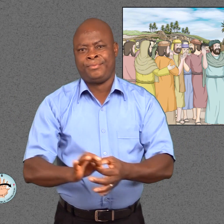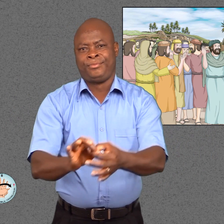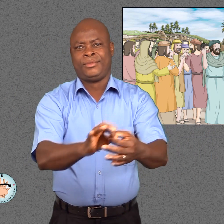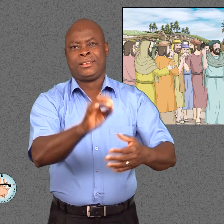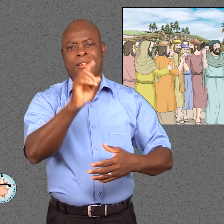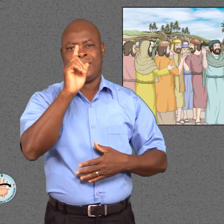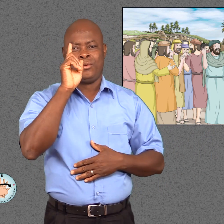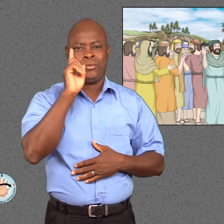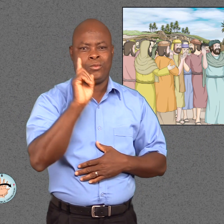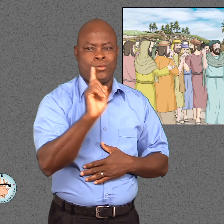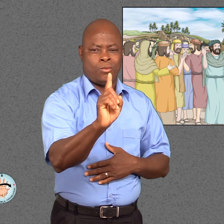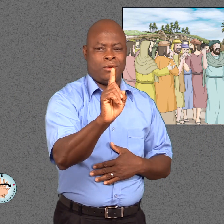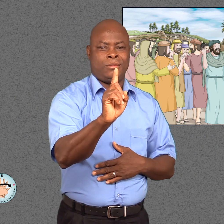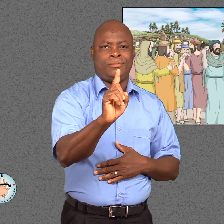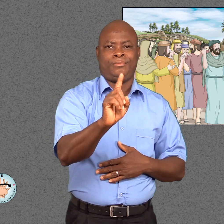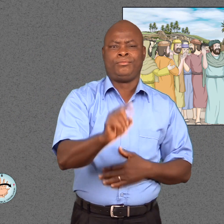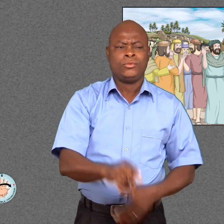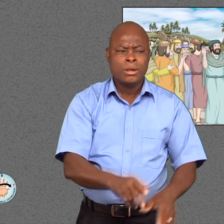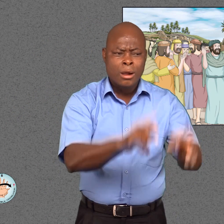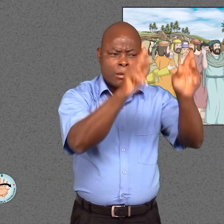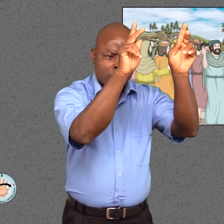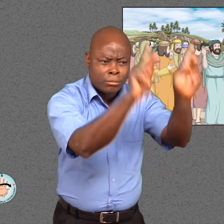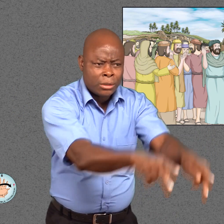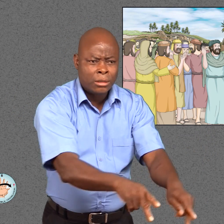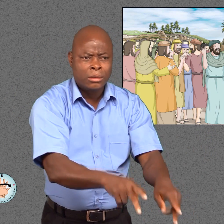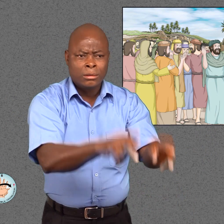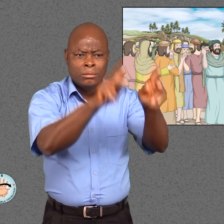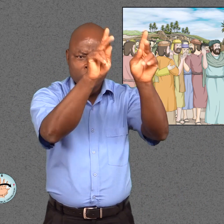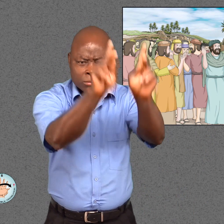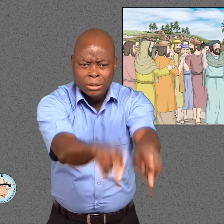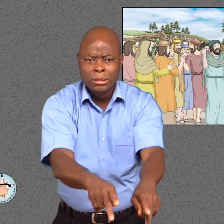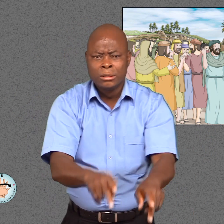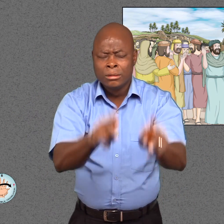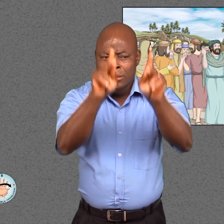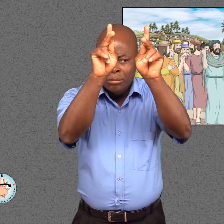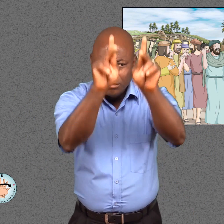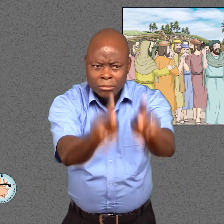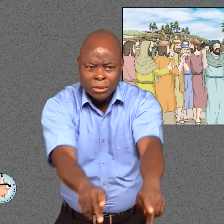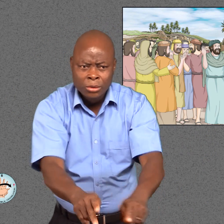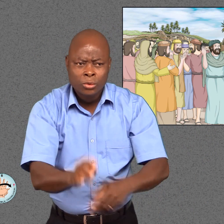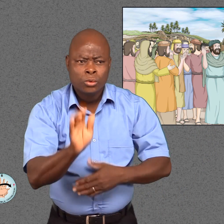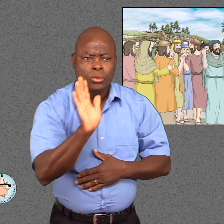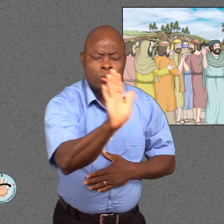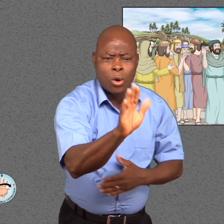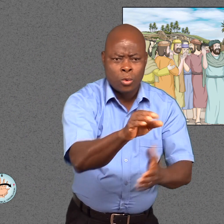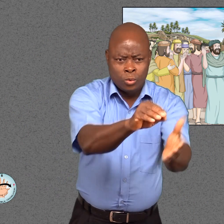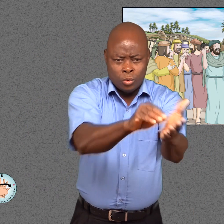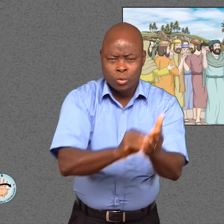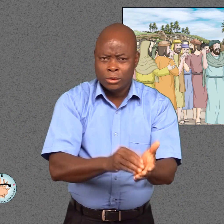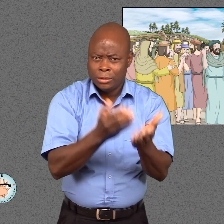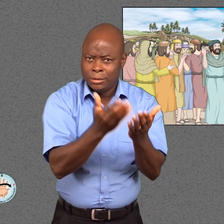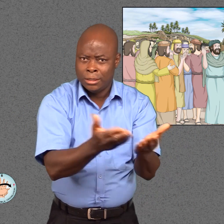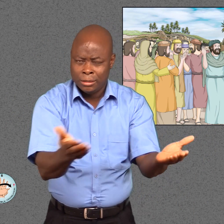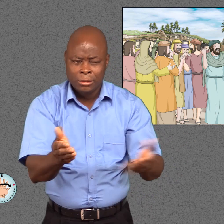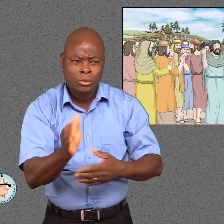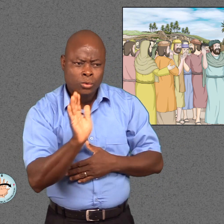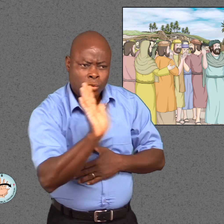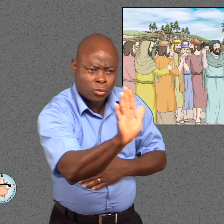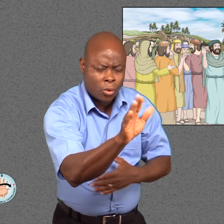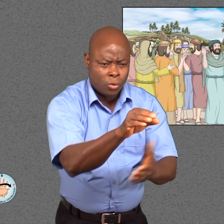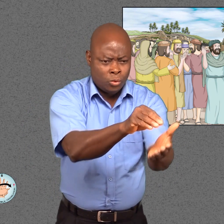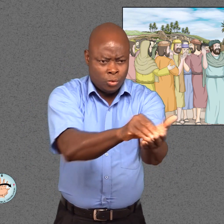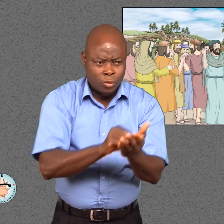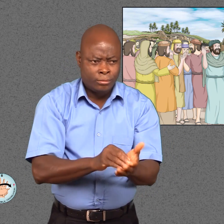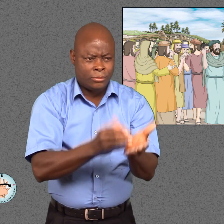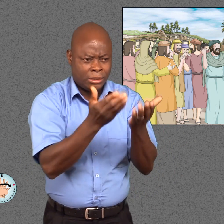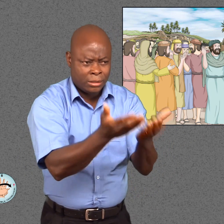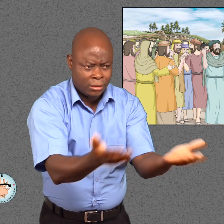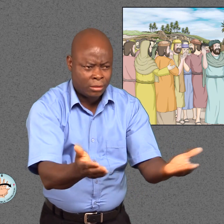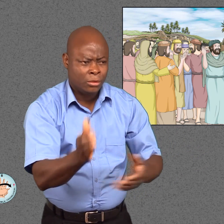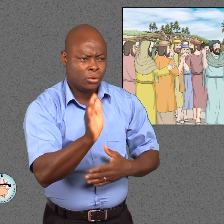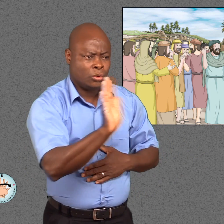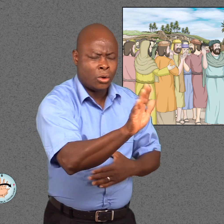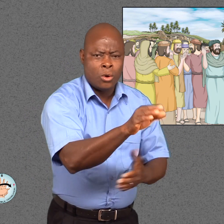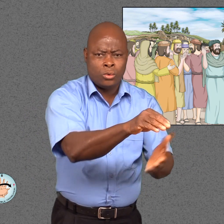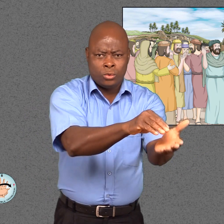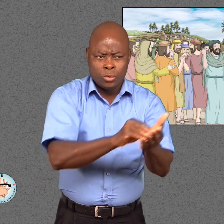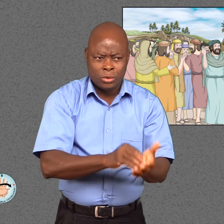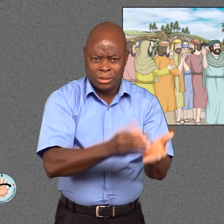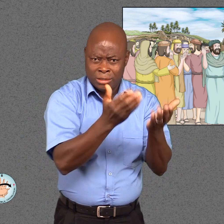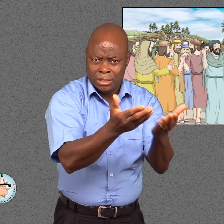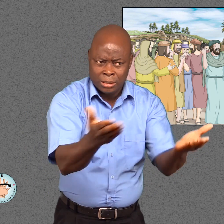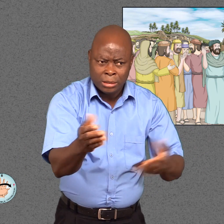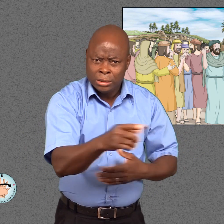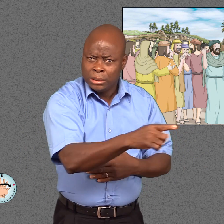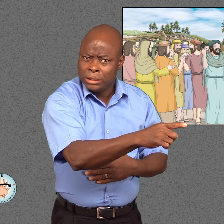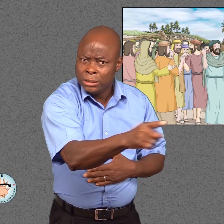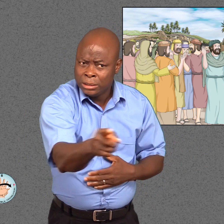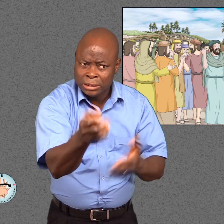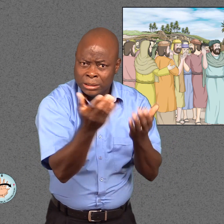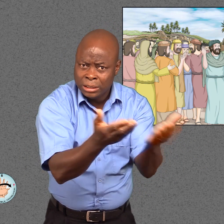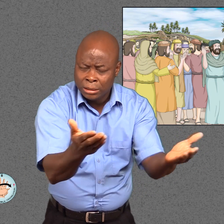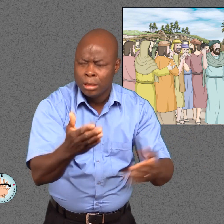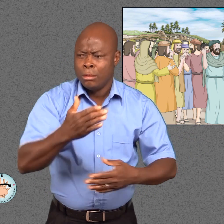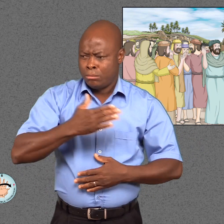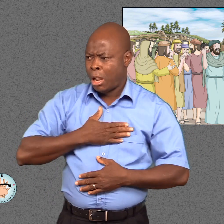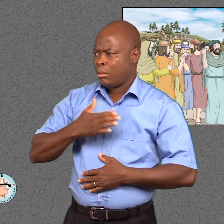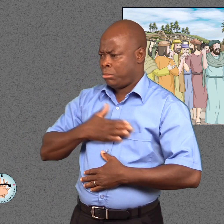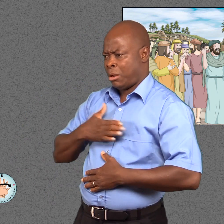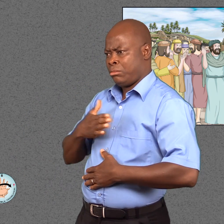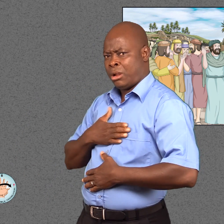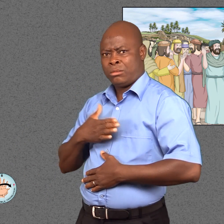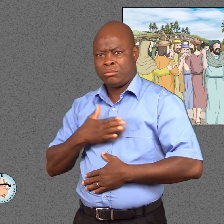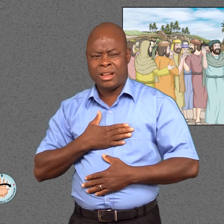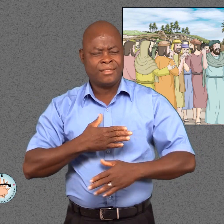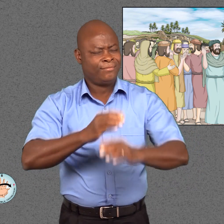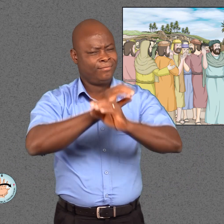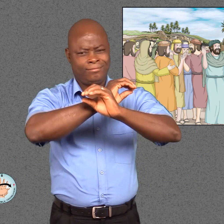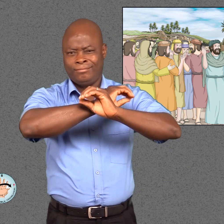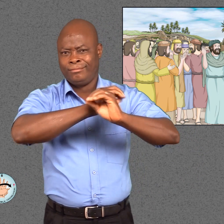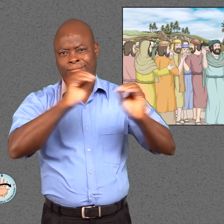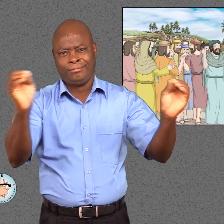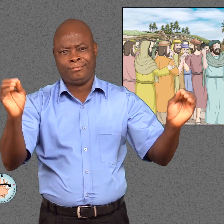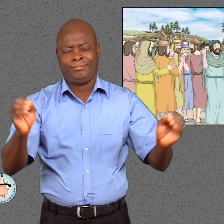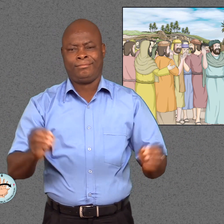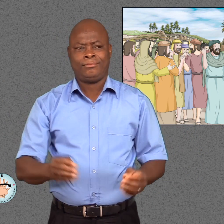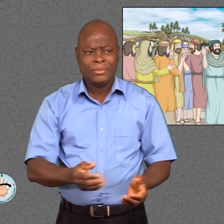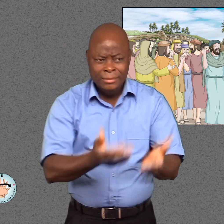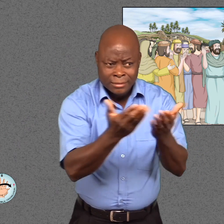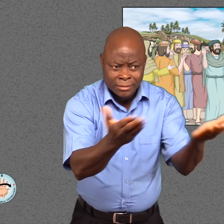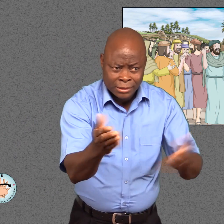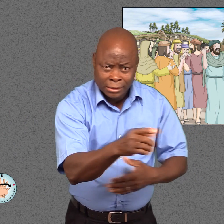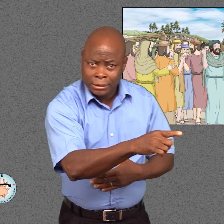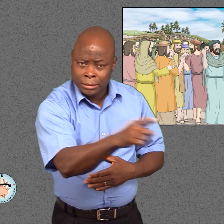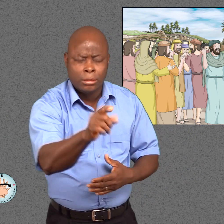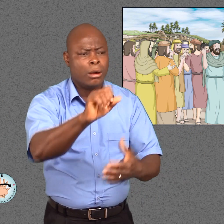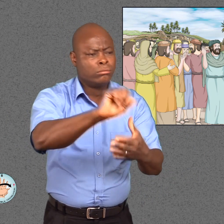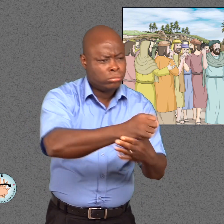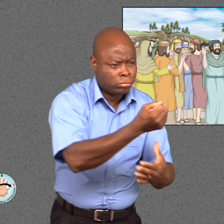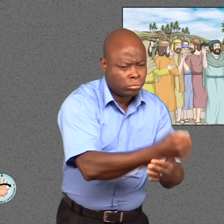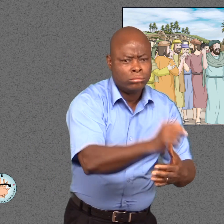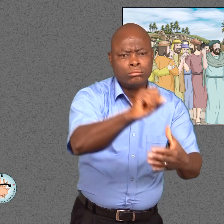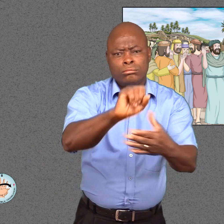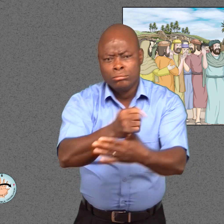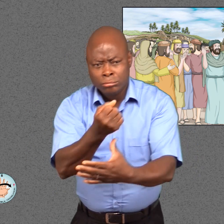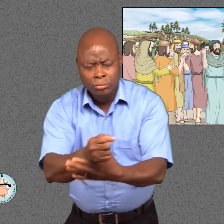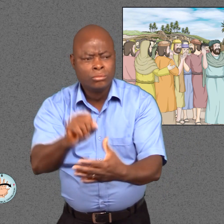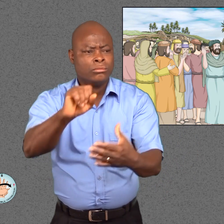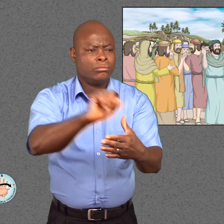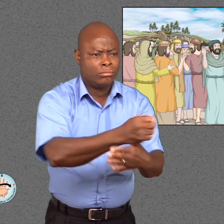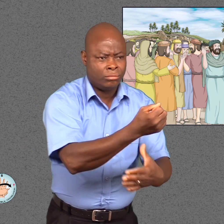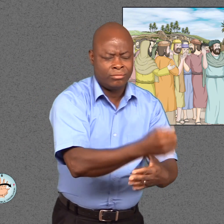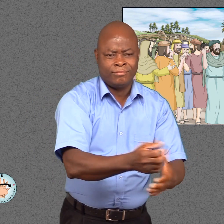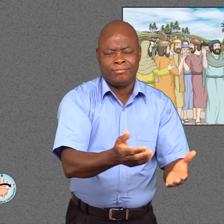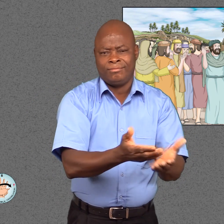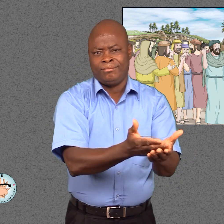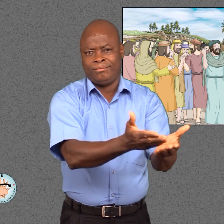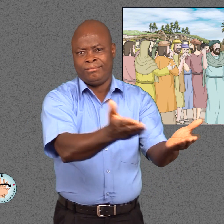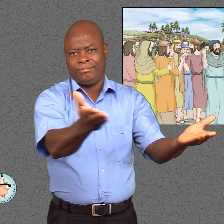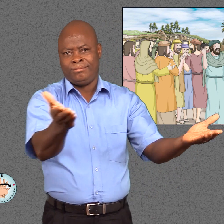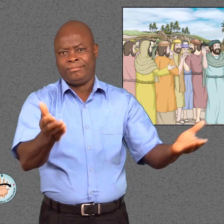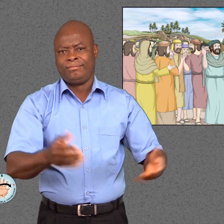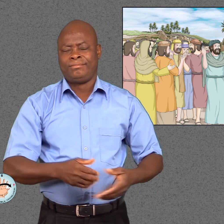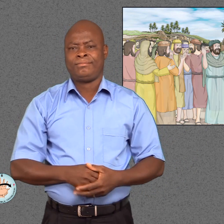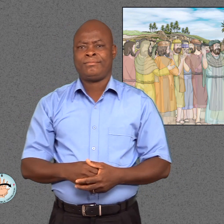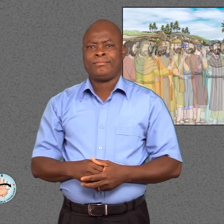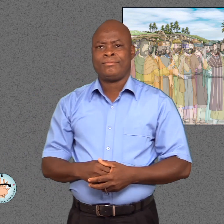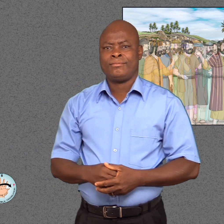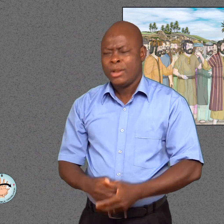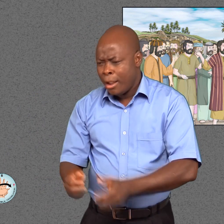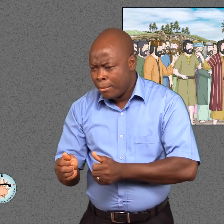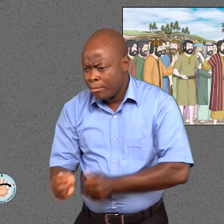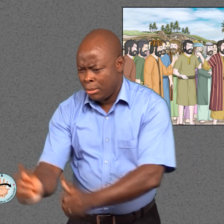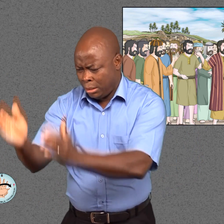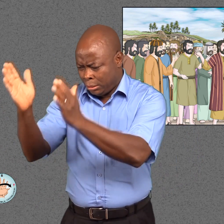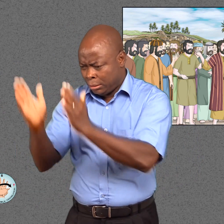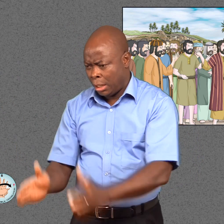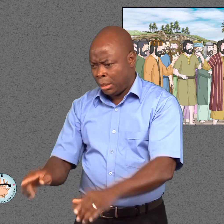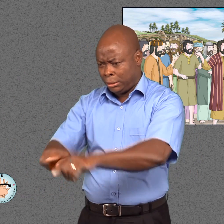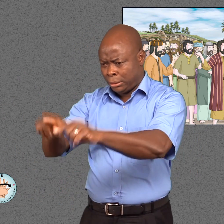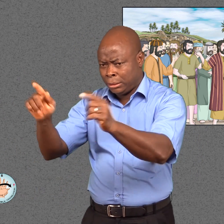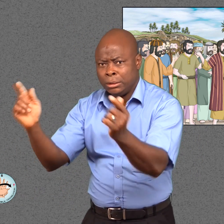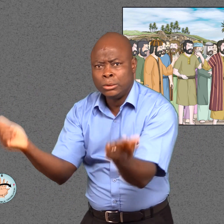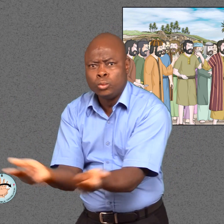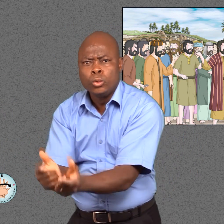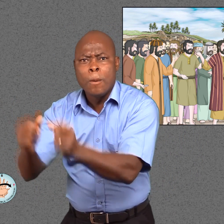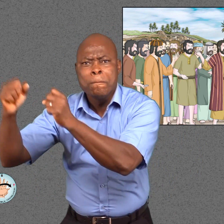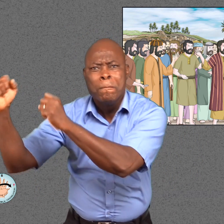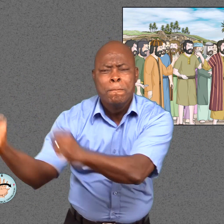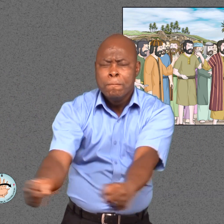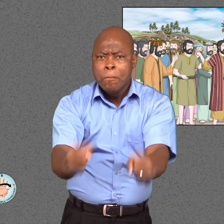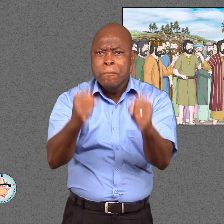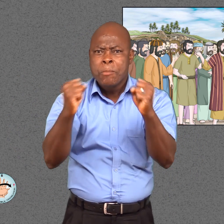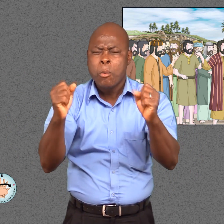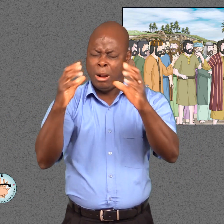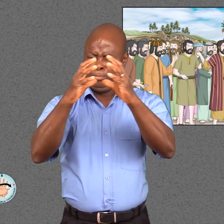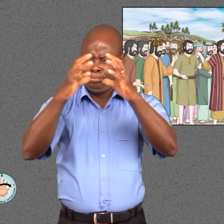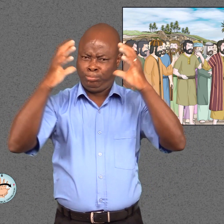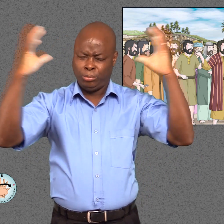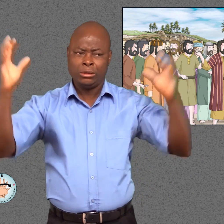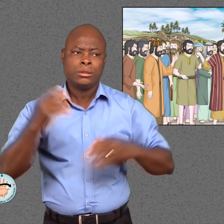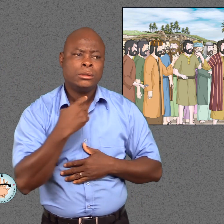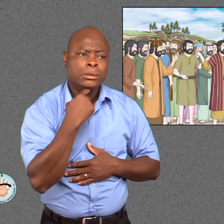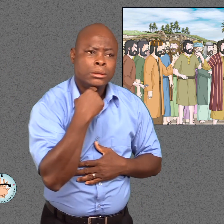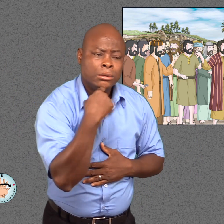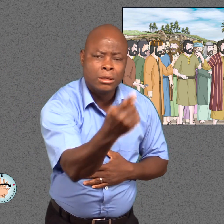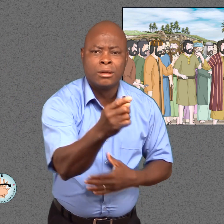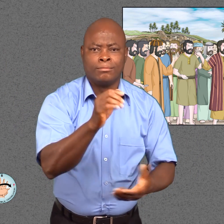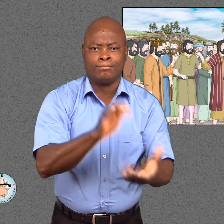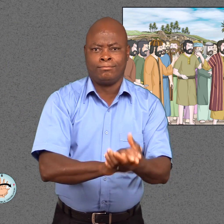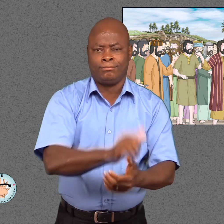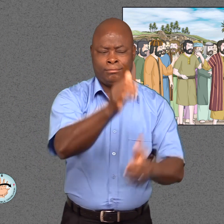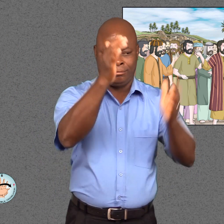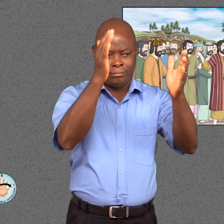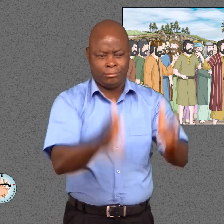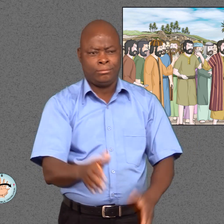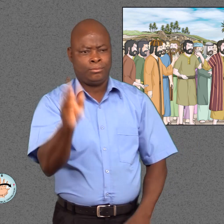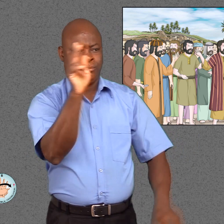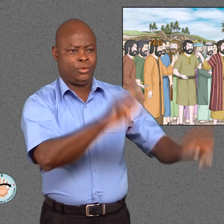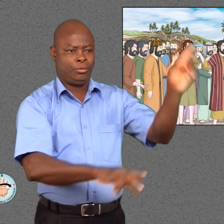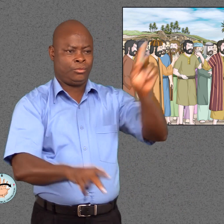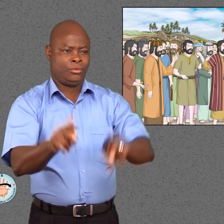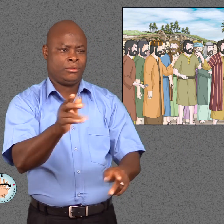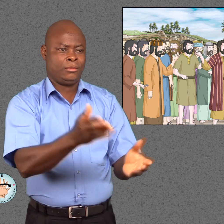No one claimed that any of his possessions was his own, but they shared everything they owned.